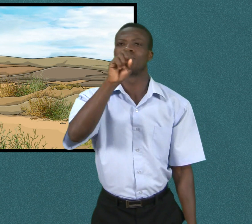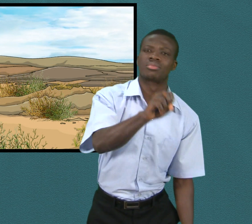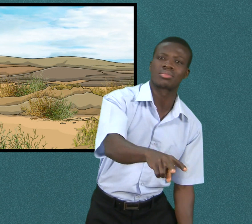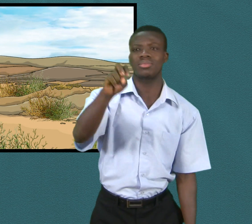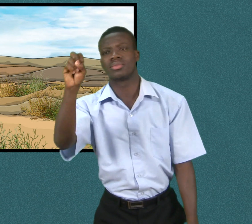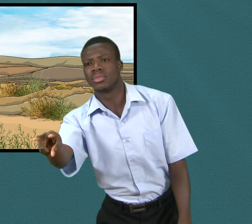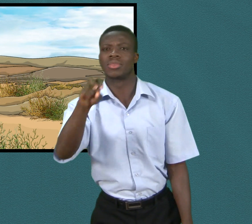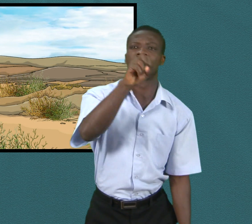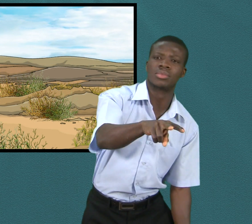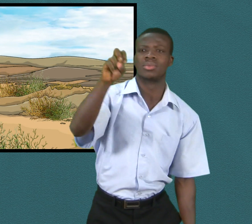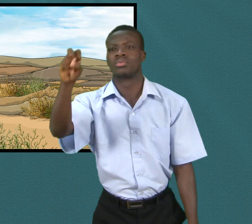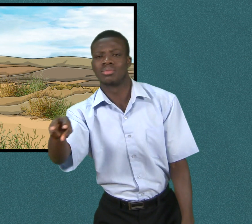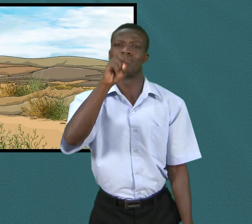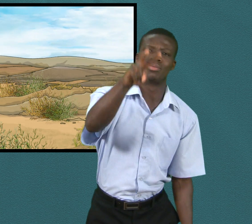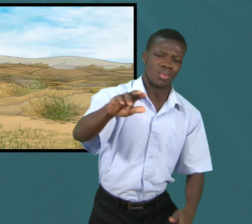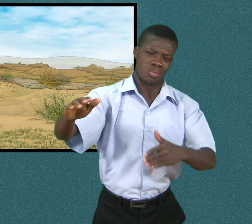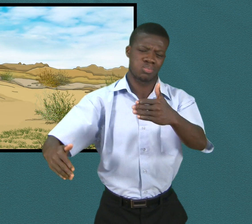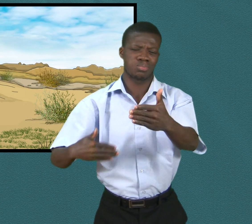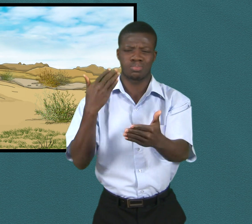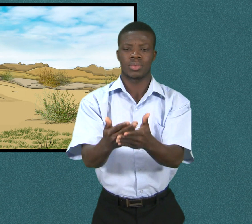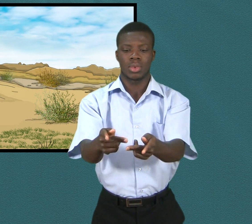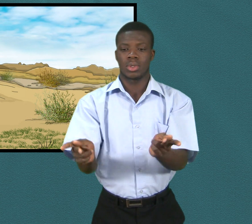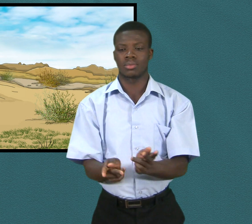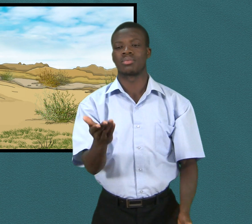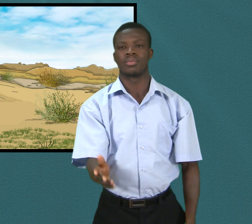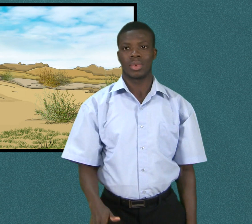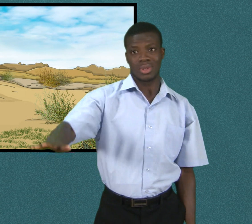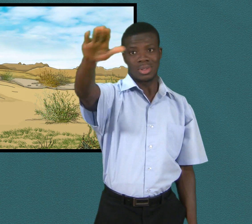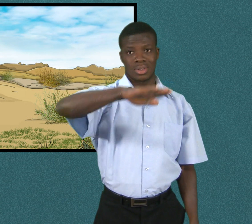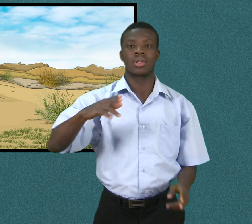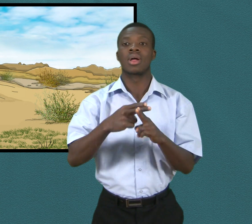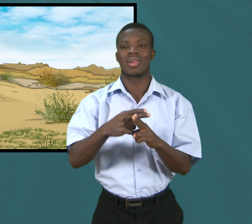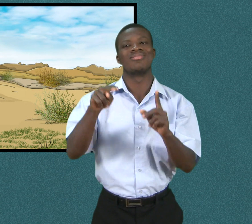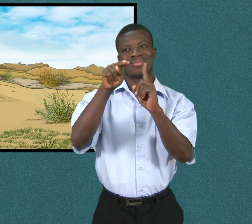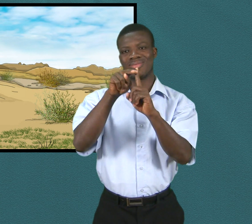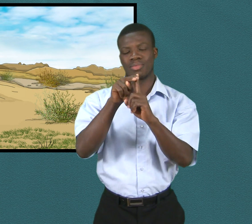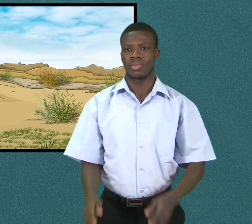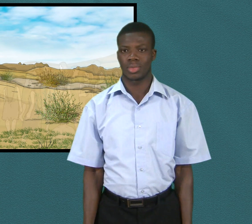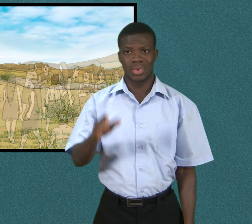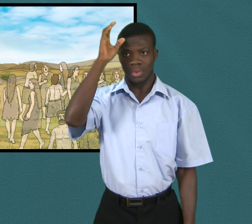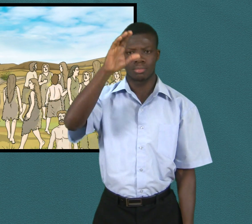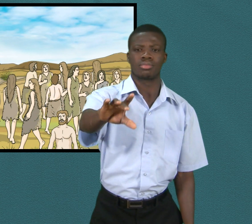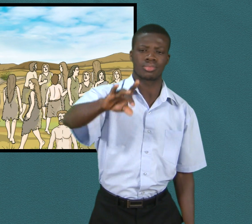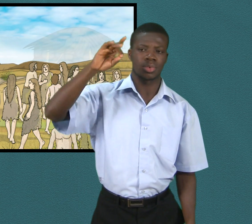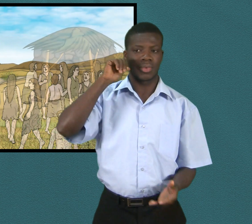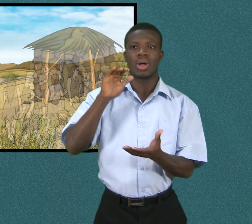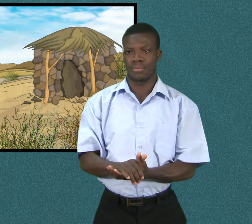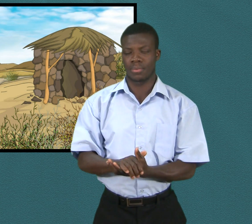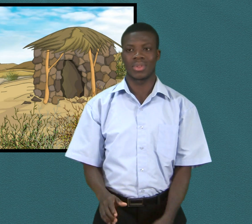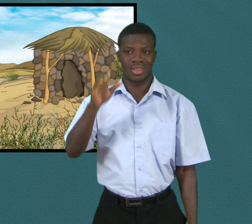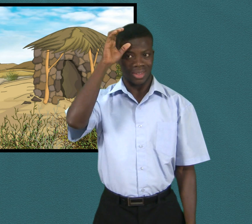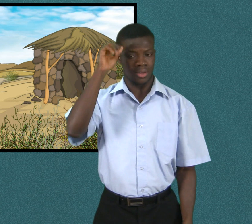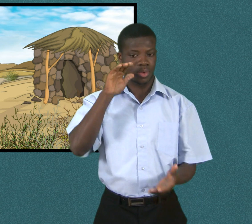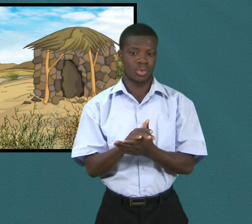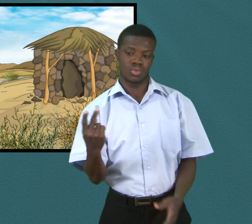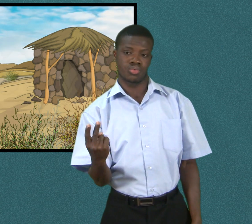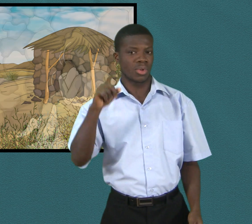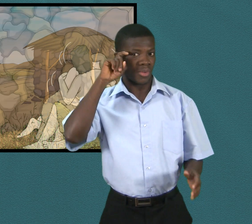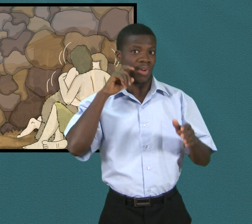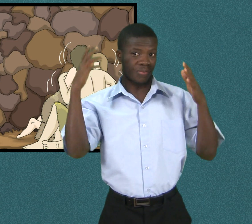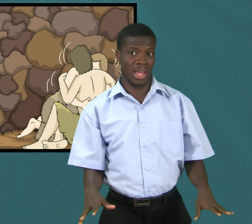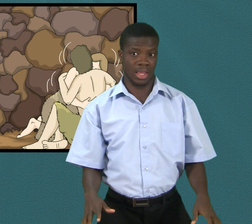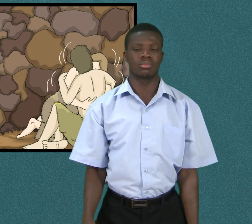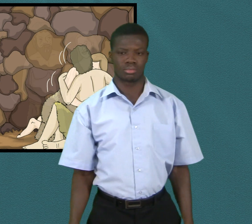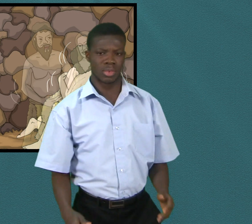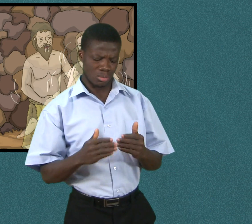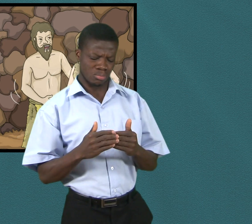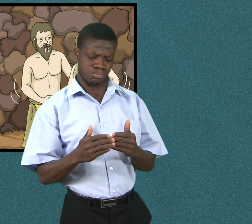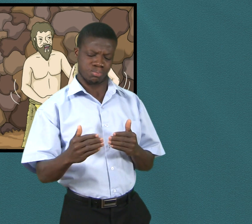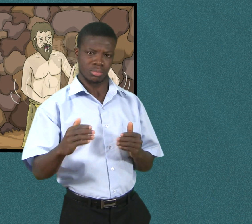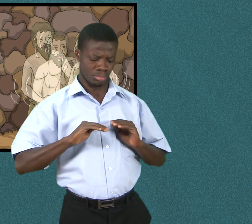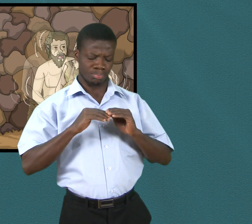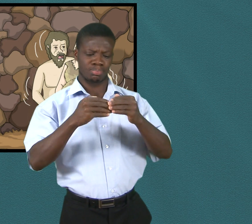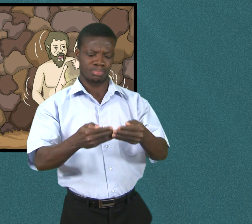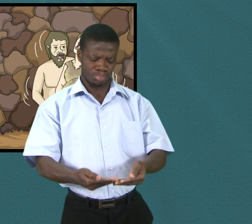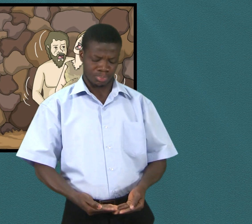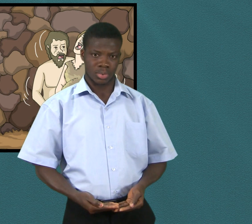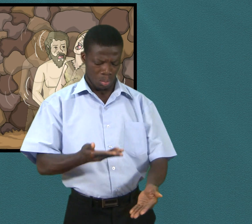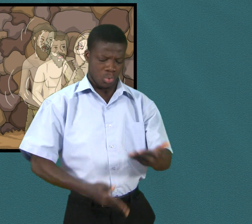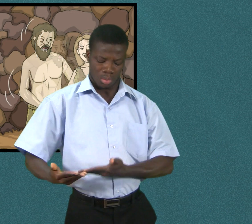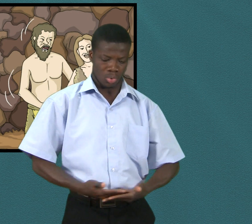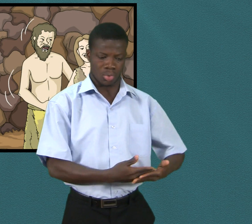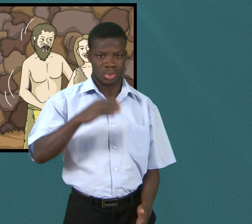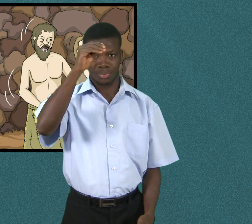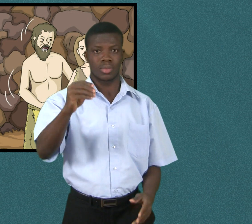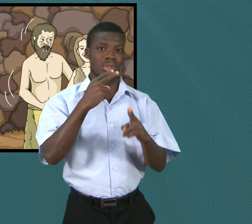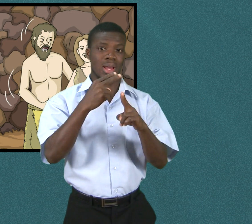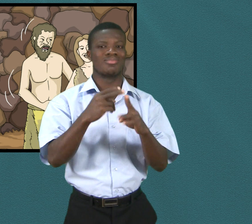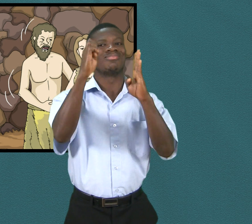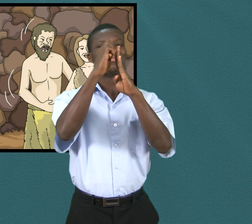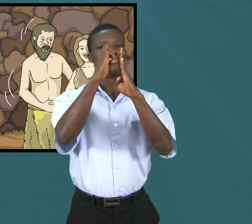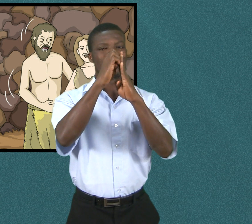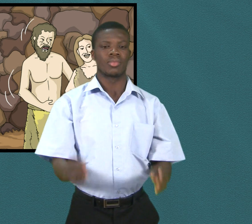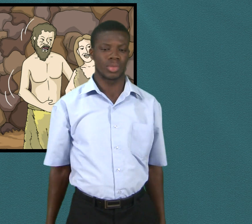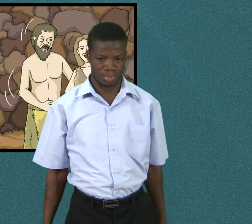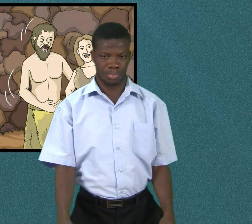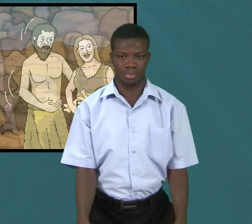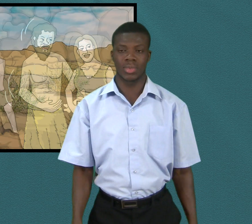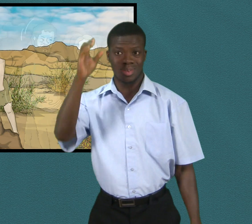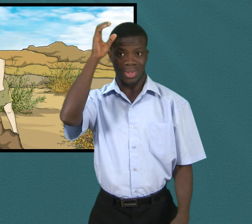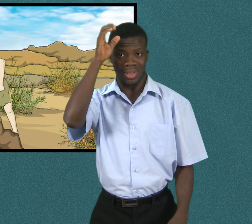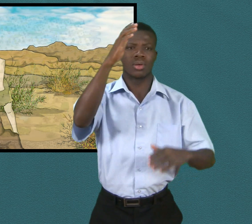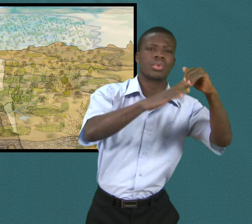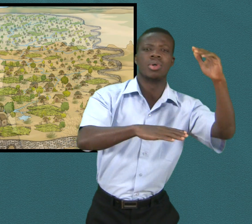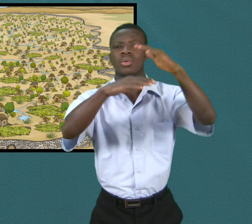So Cain went out from the presence of the LORD and settled in the land of Nod, east of Eden. And Cain had relations with his wife, and she conceived and gave birth to Enoch.